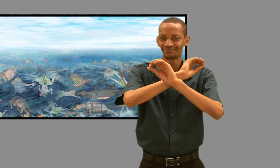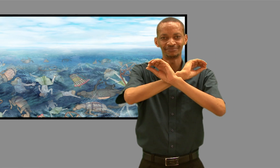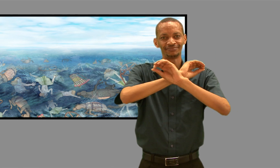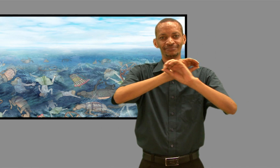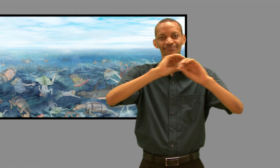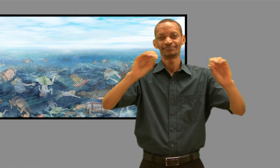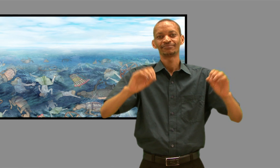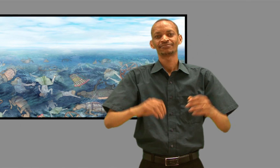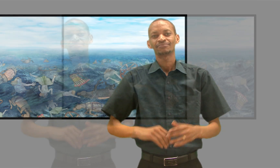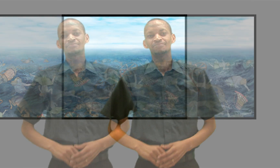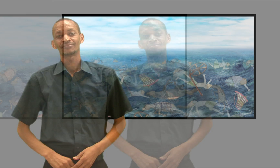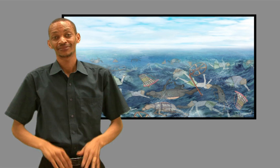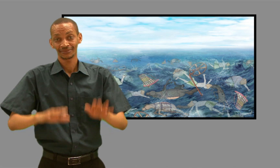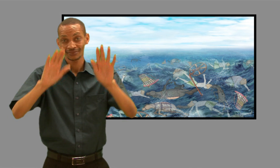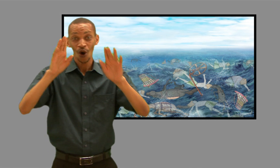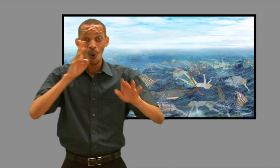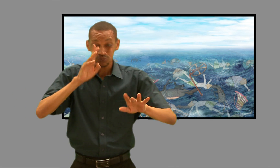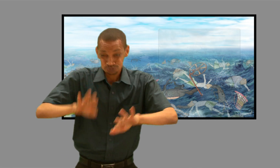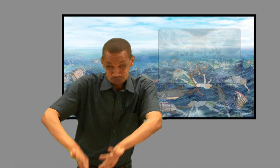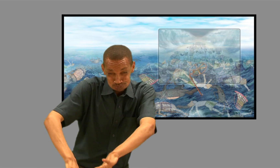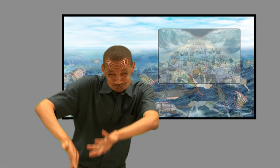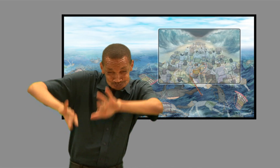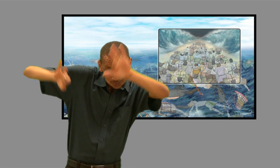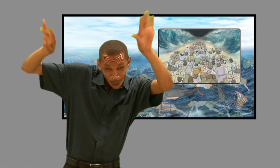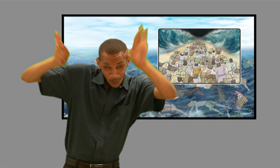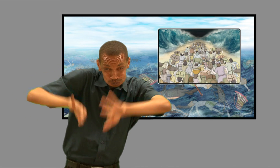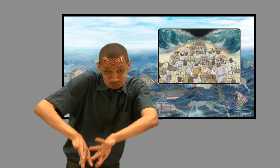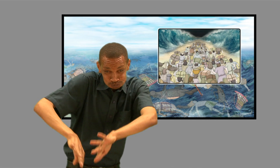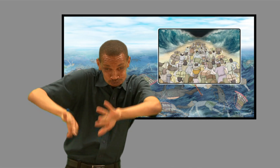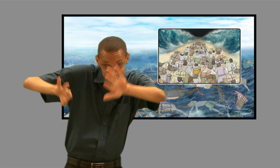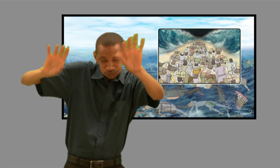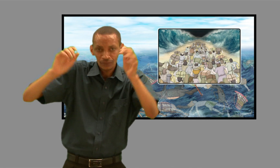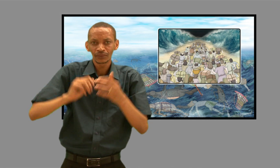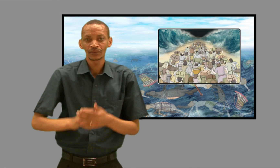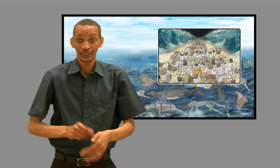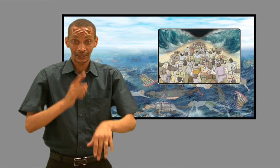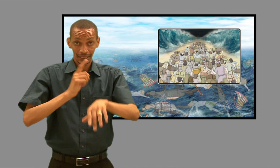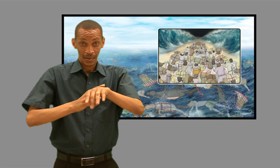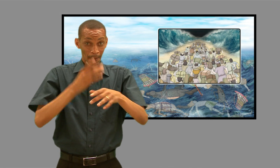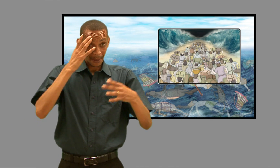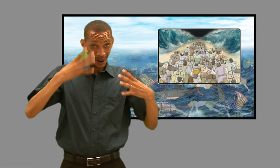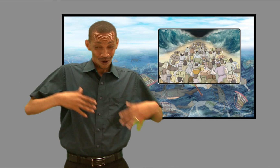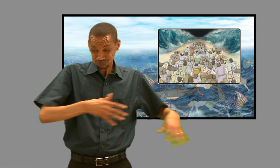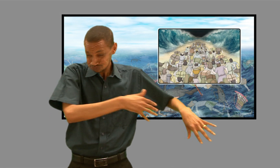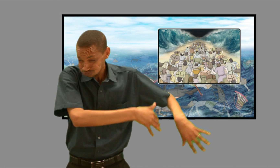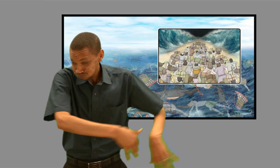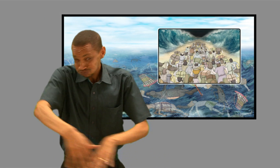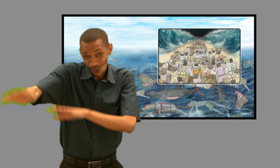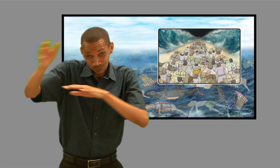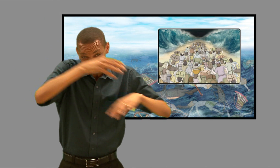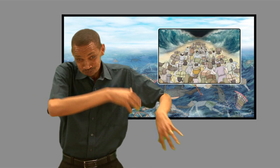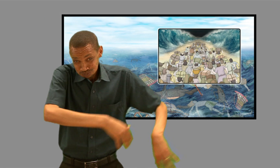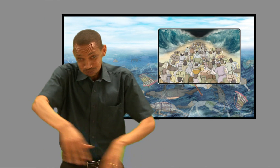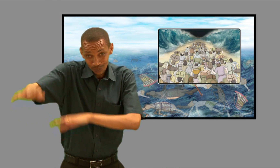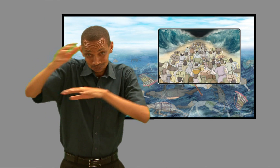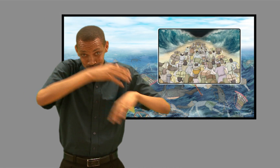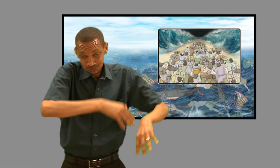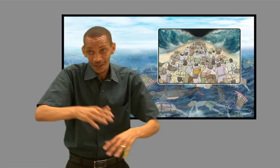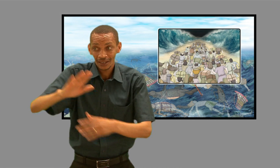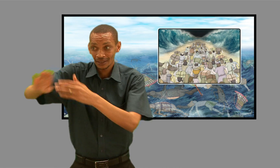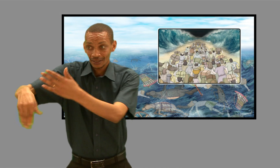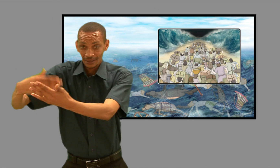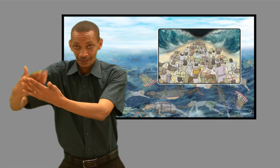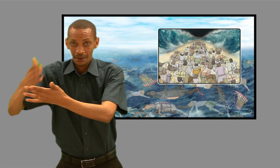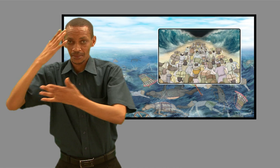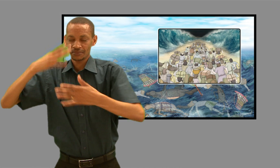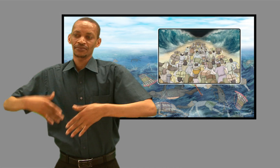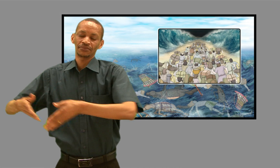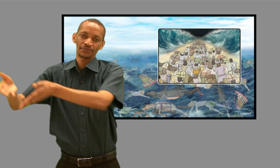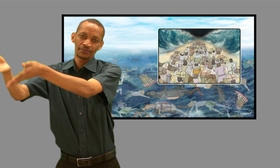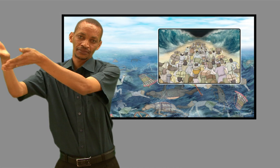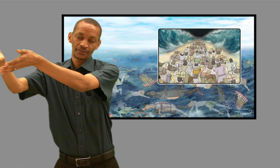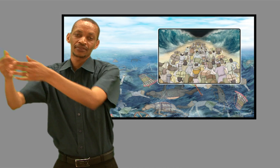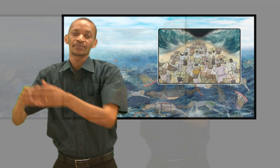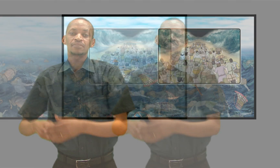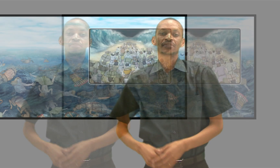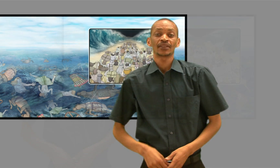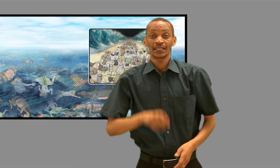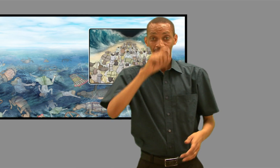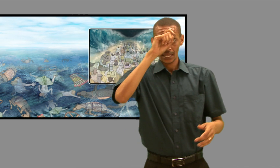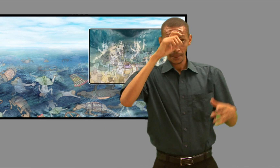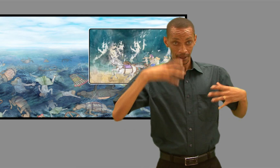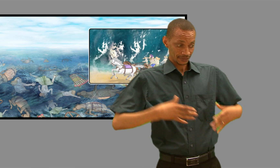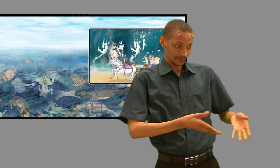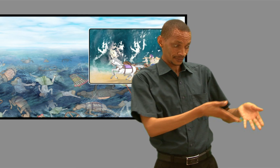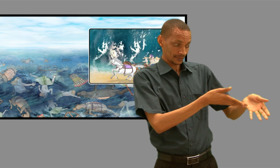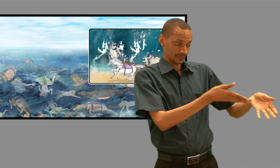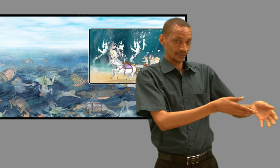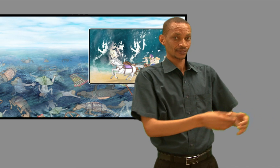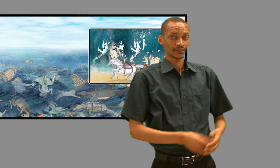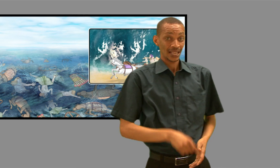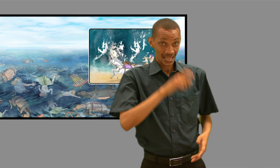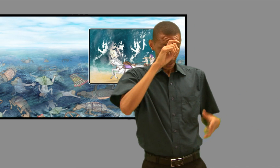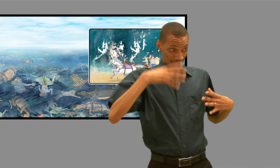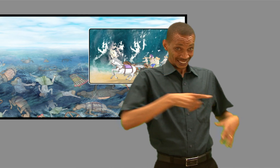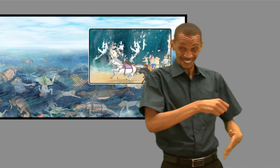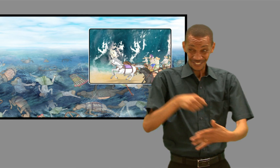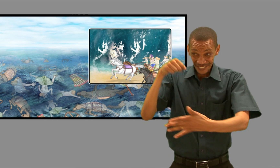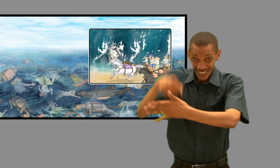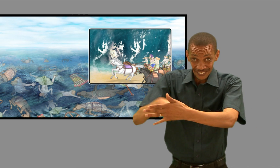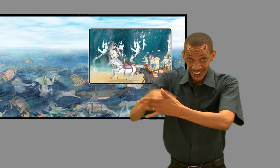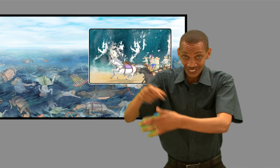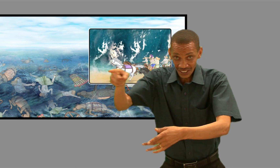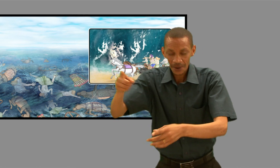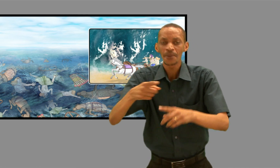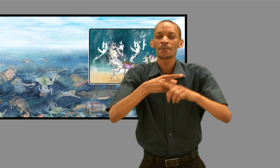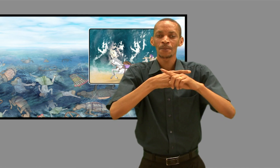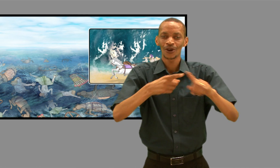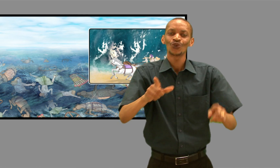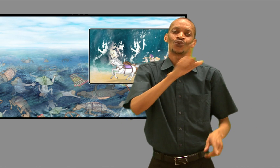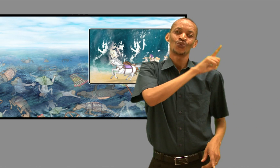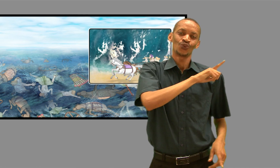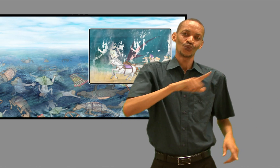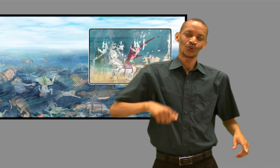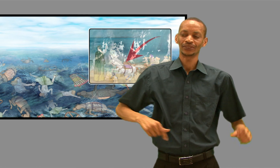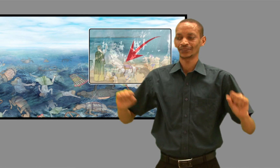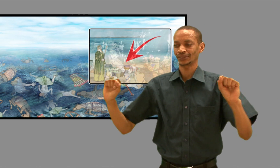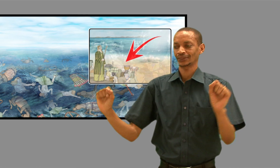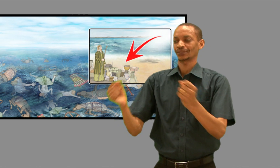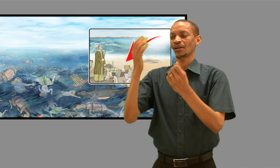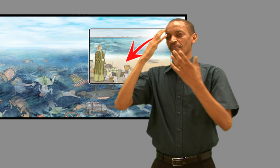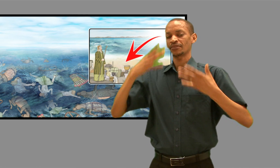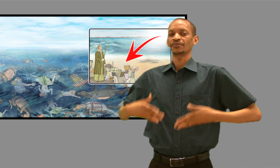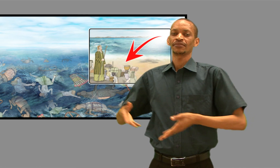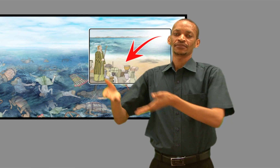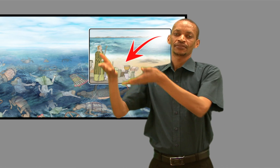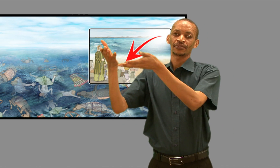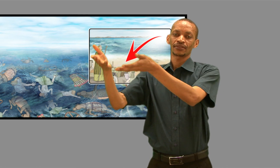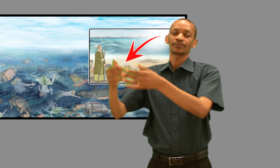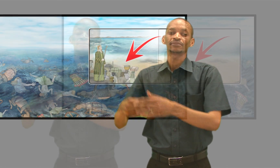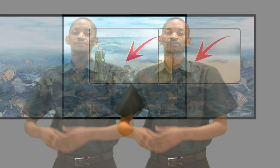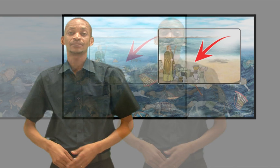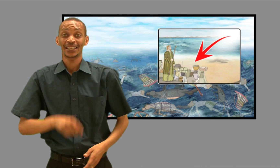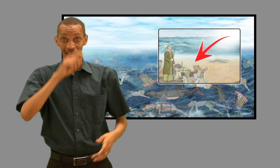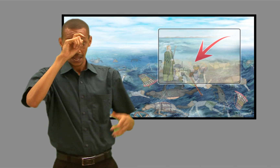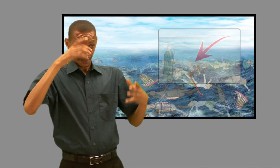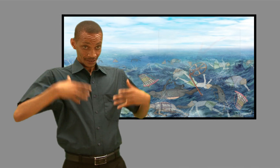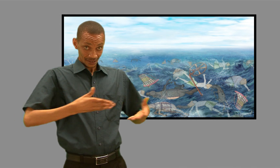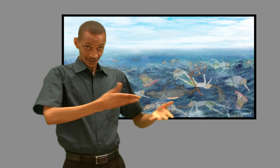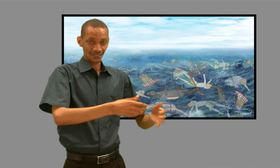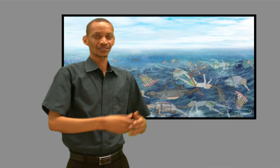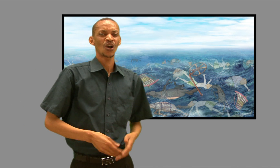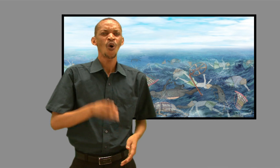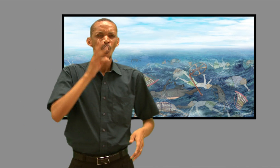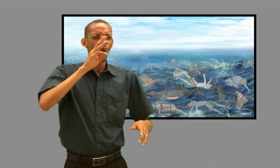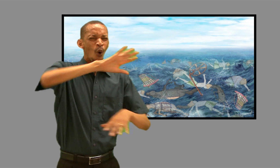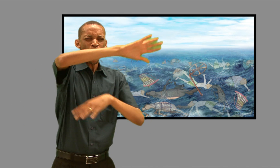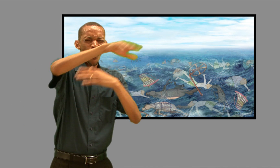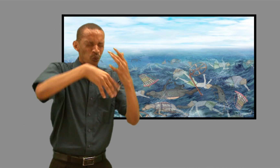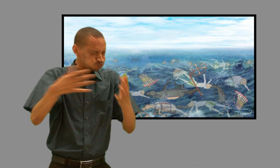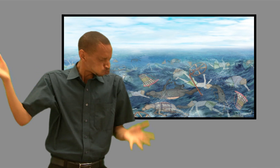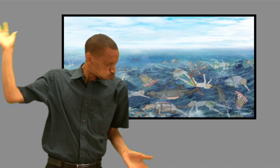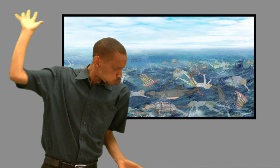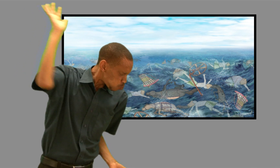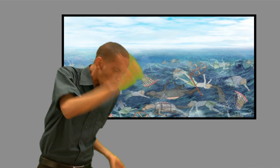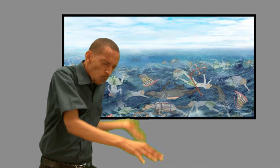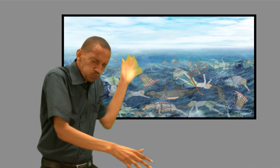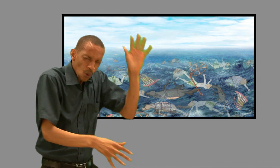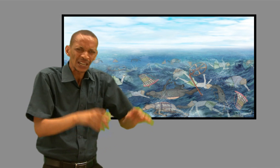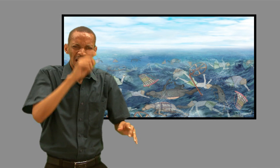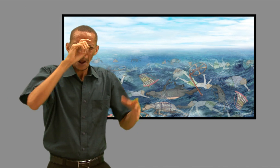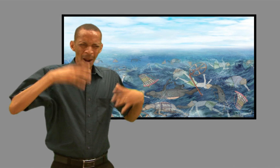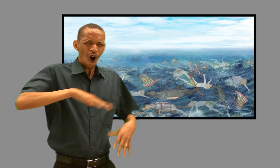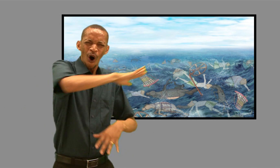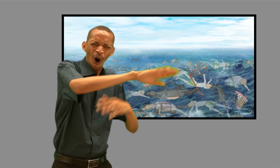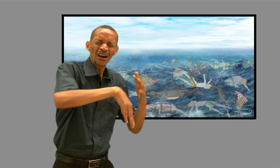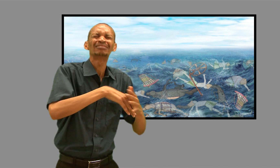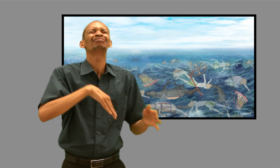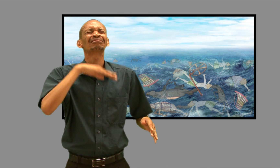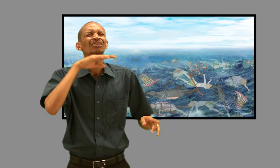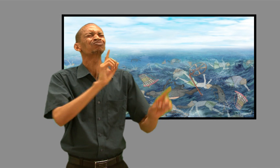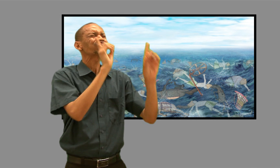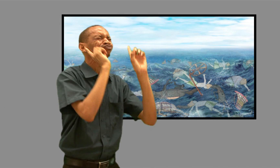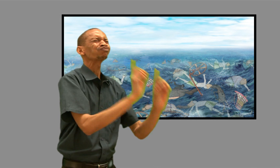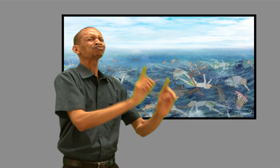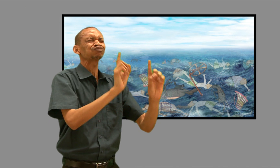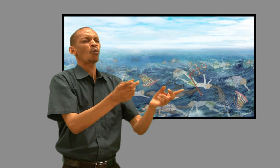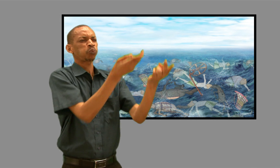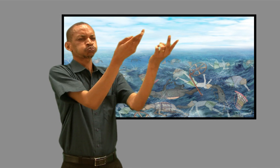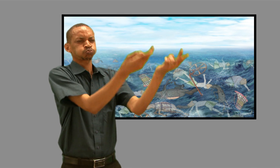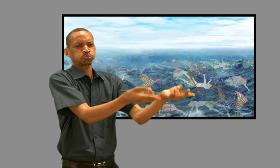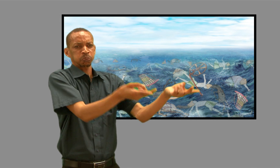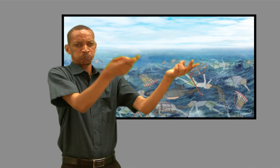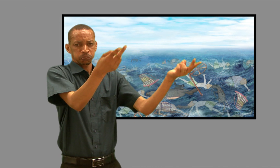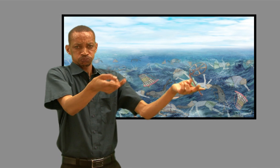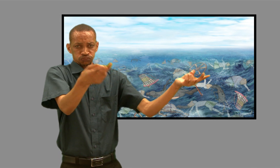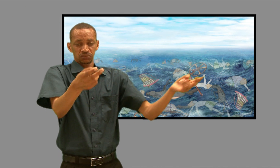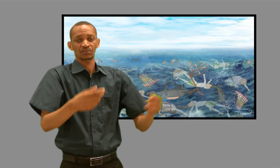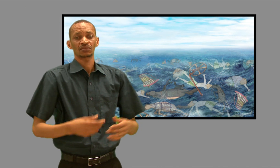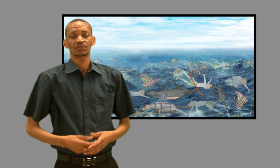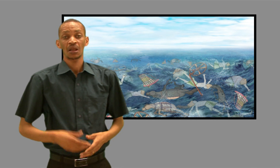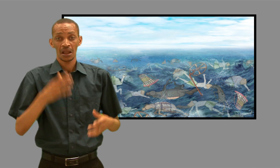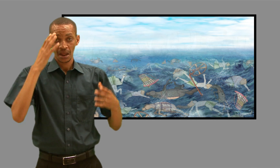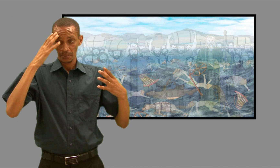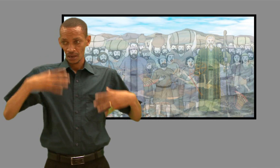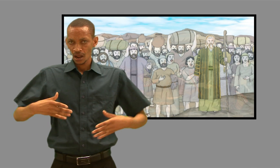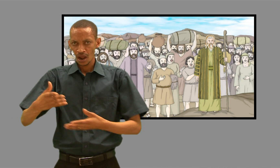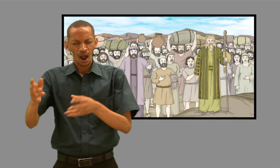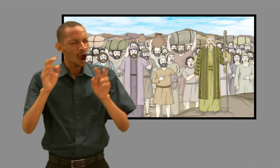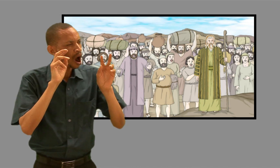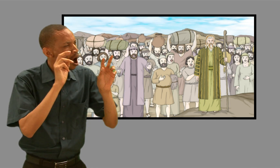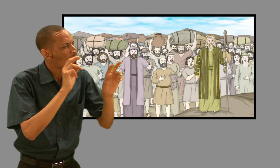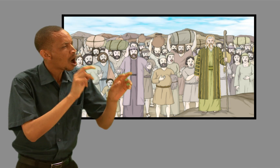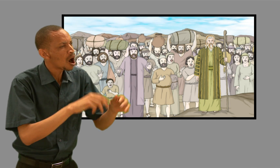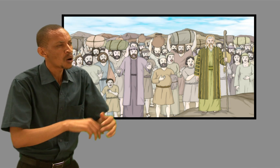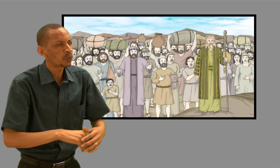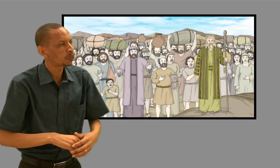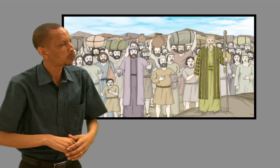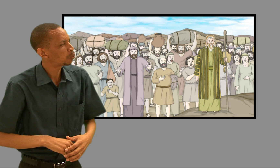But the Israelites had walked through the sea on dry ground, with walls of water on their right and on their left. That day the LORD saved Israel from the hand of the Egyptians, and Israel saw the Egyptians dead on the shore.